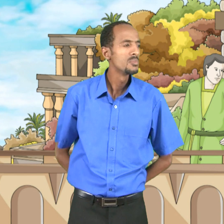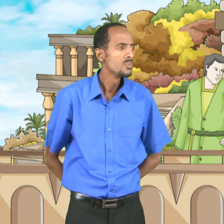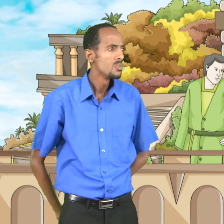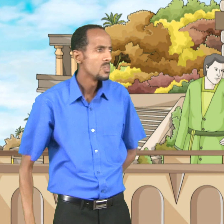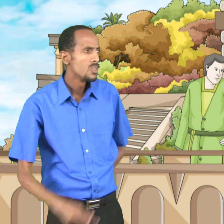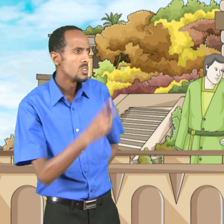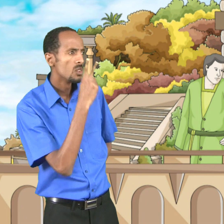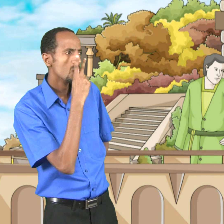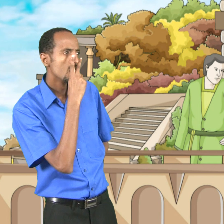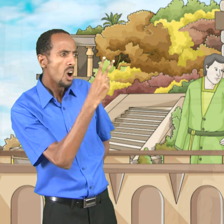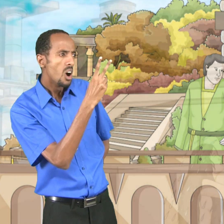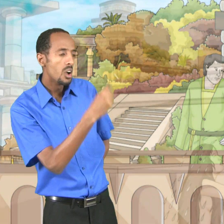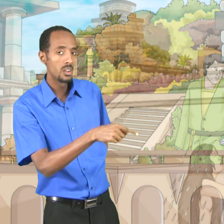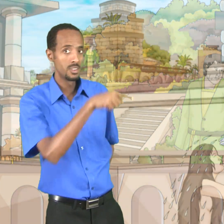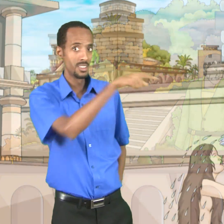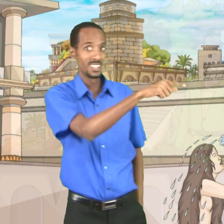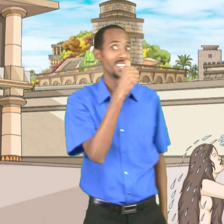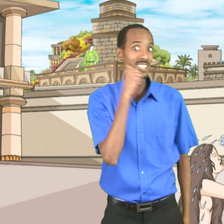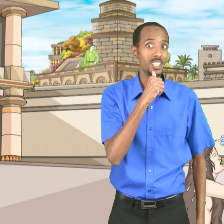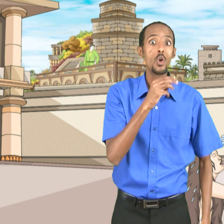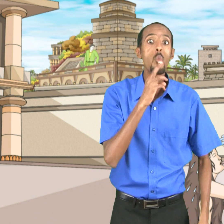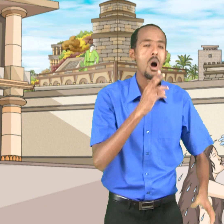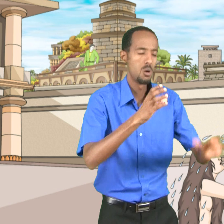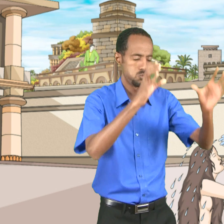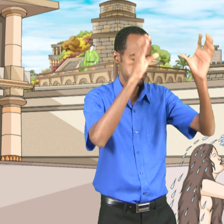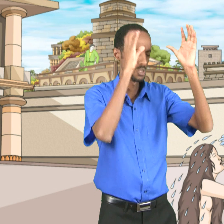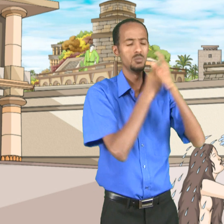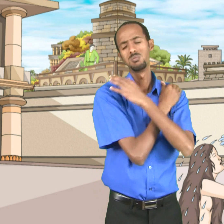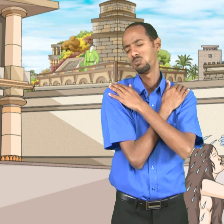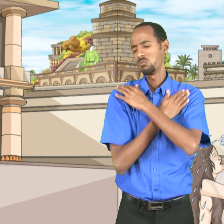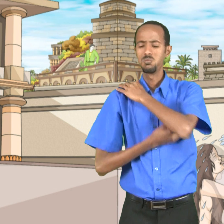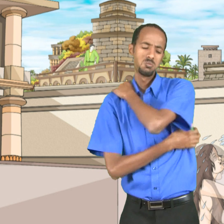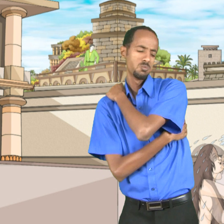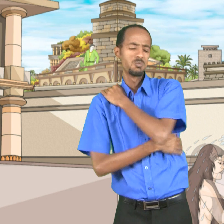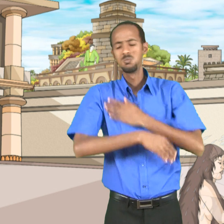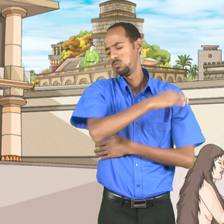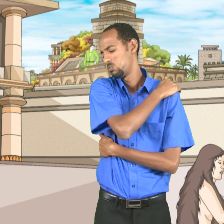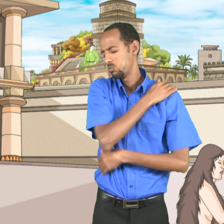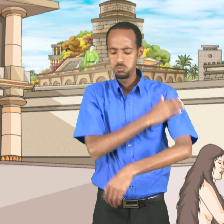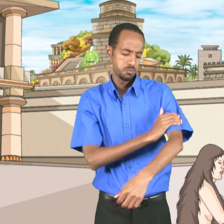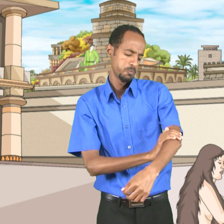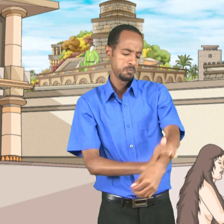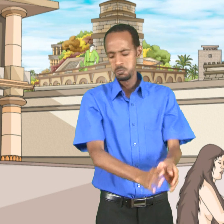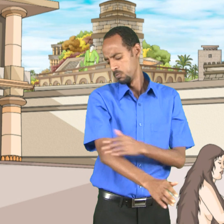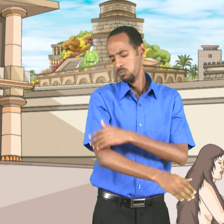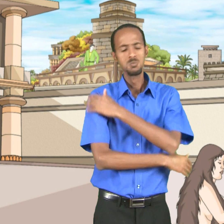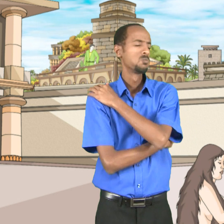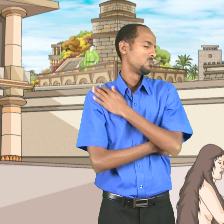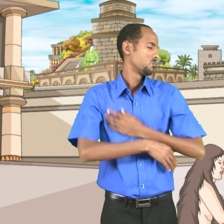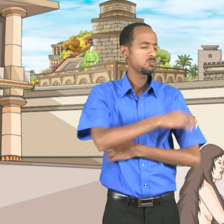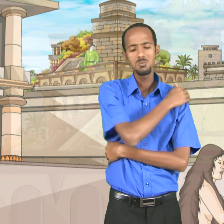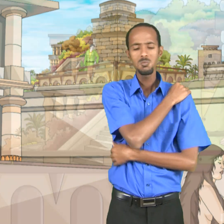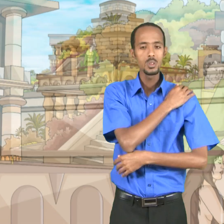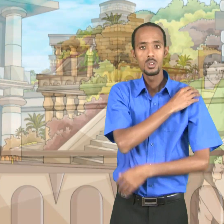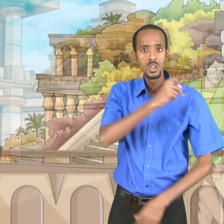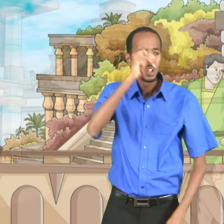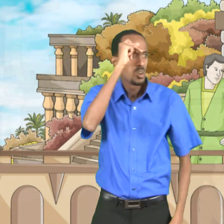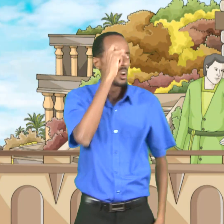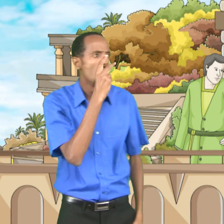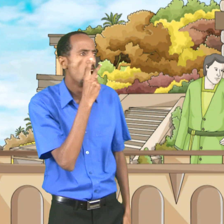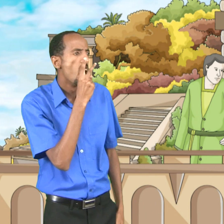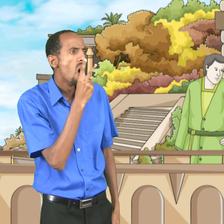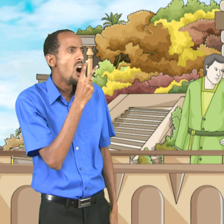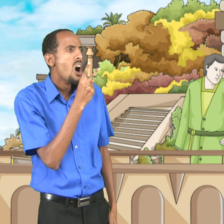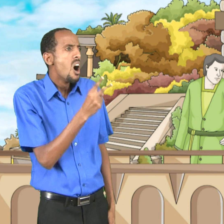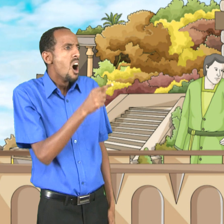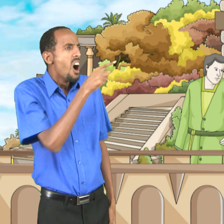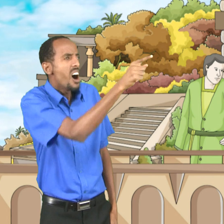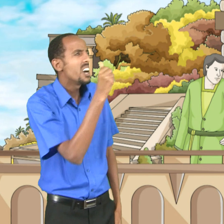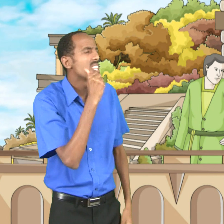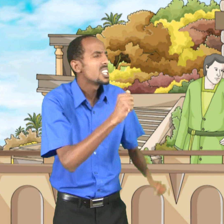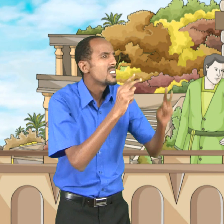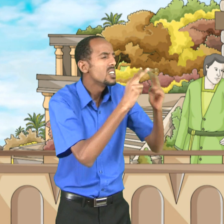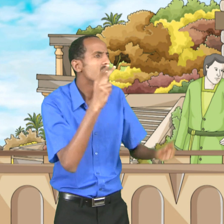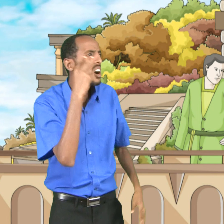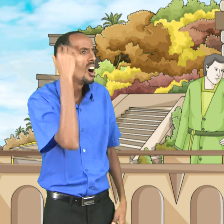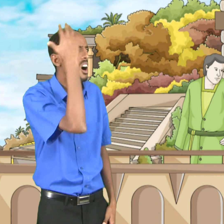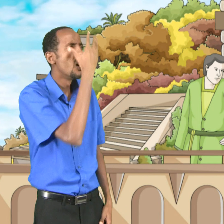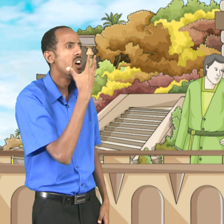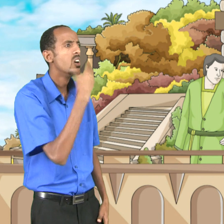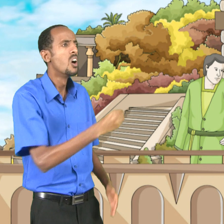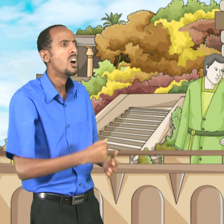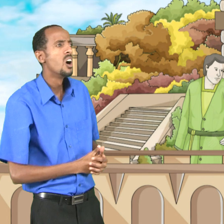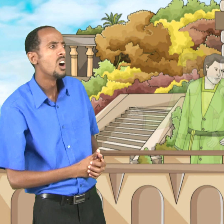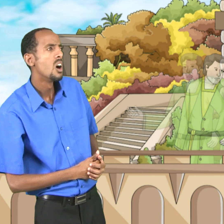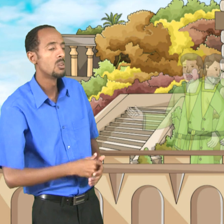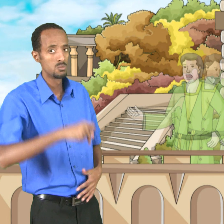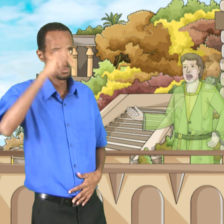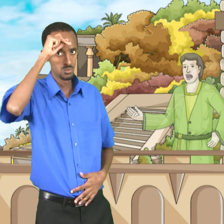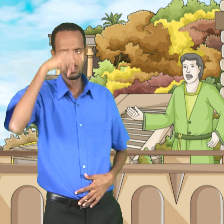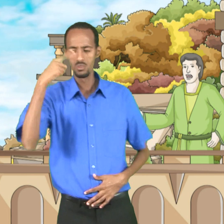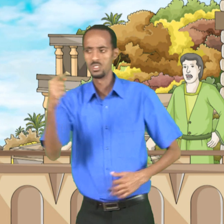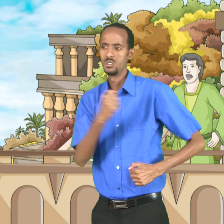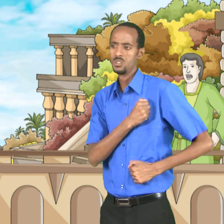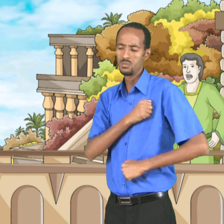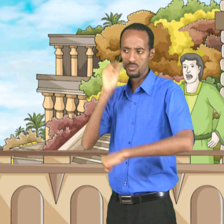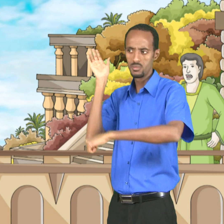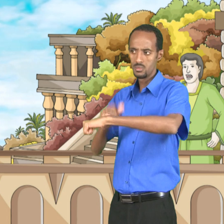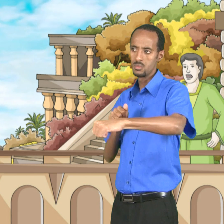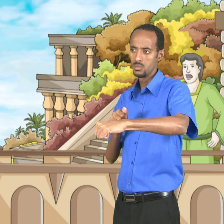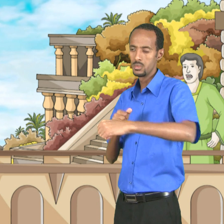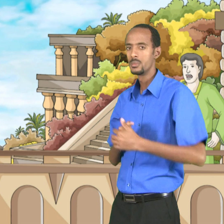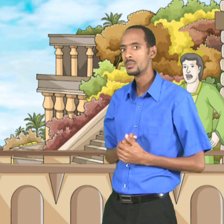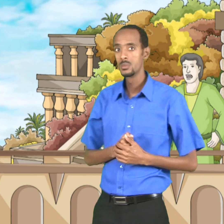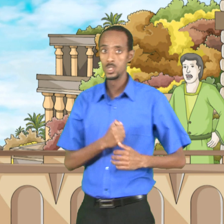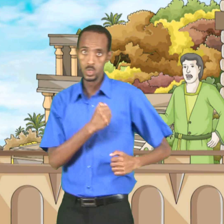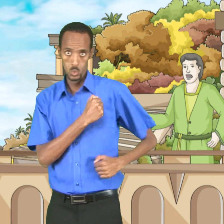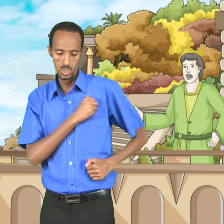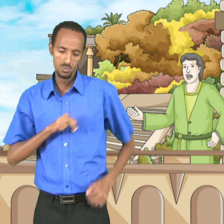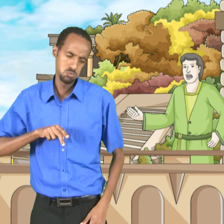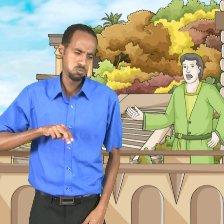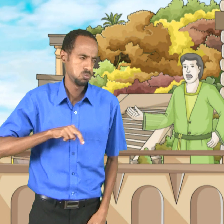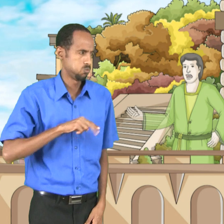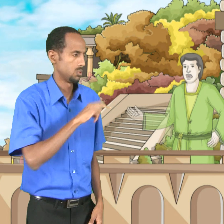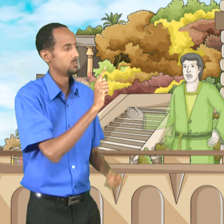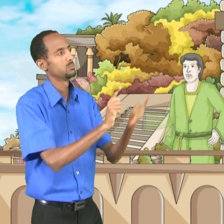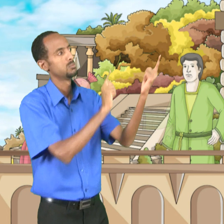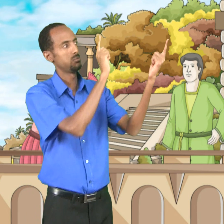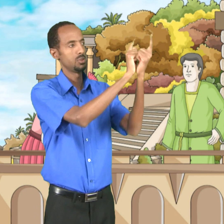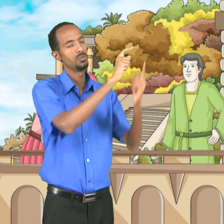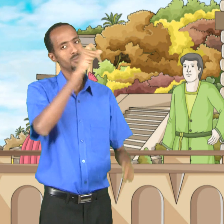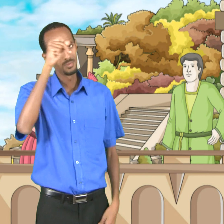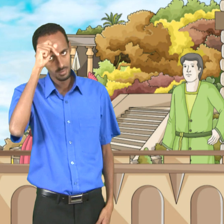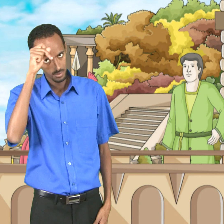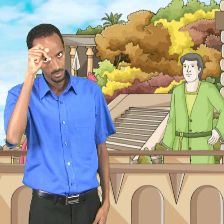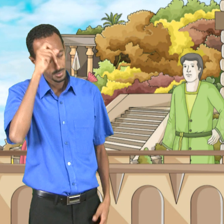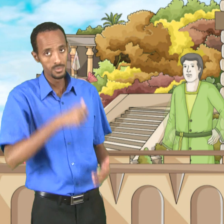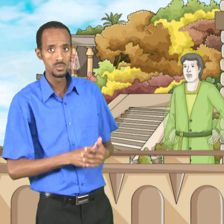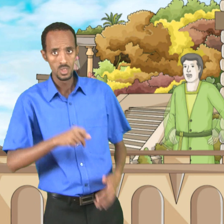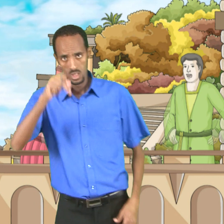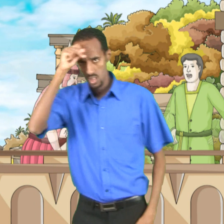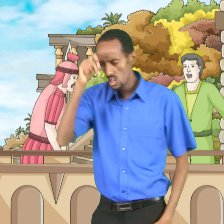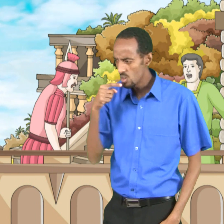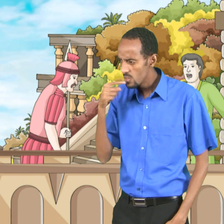And from the roof he saw a woman bathing—a very beautiful woman.